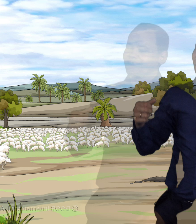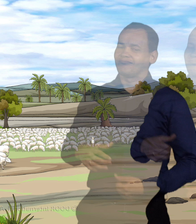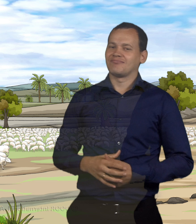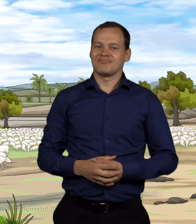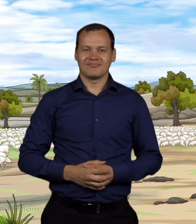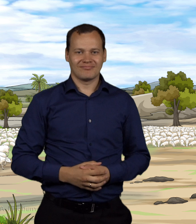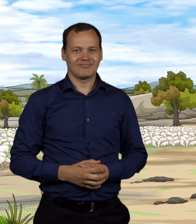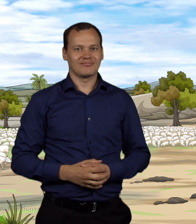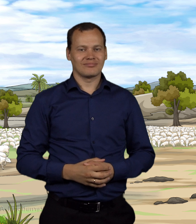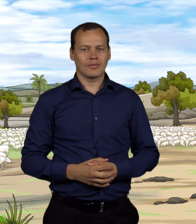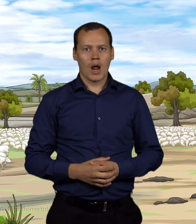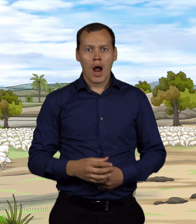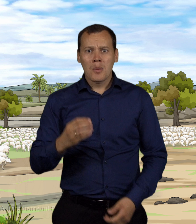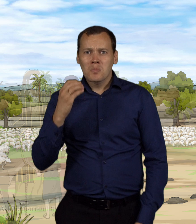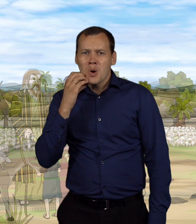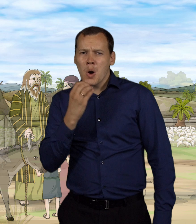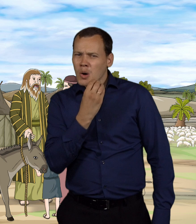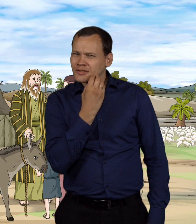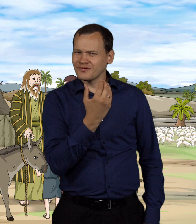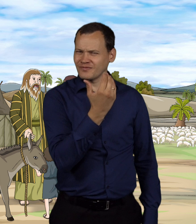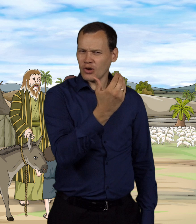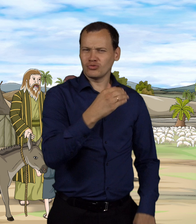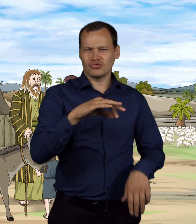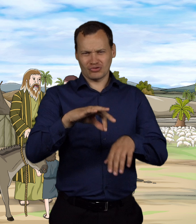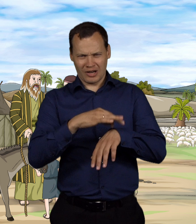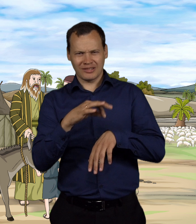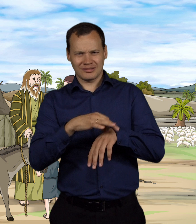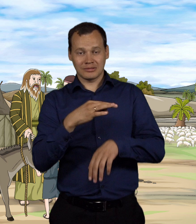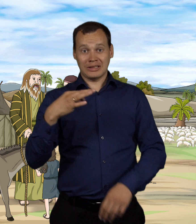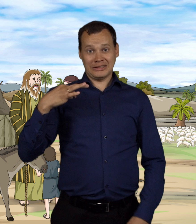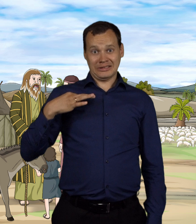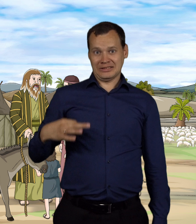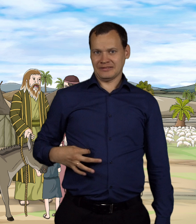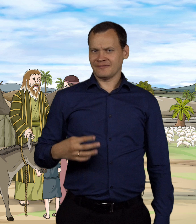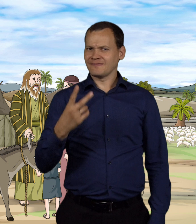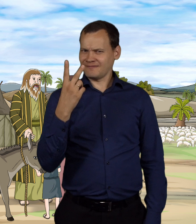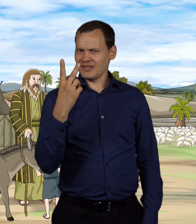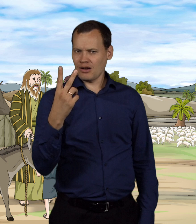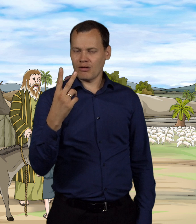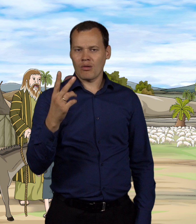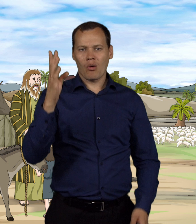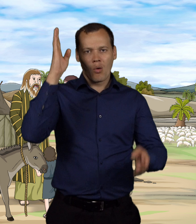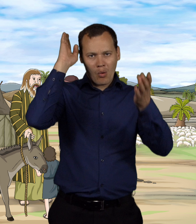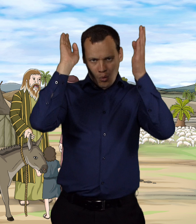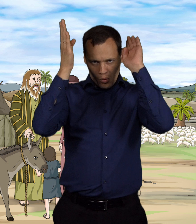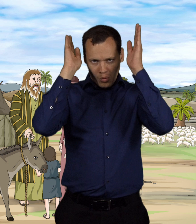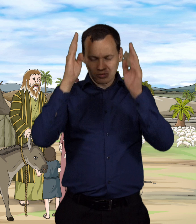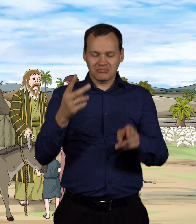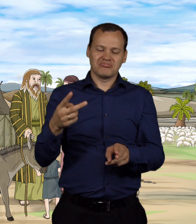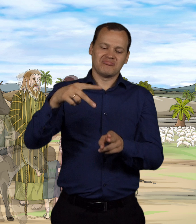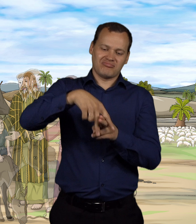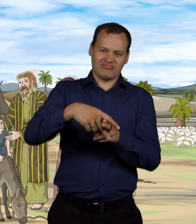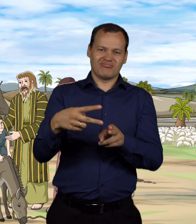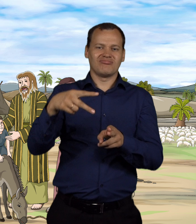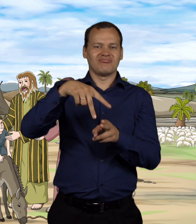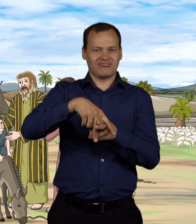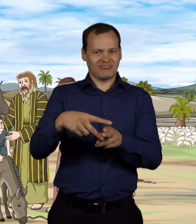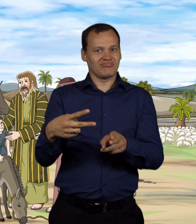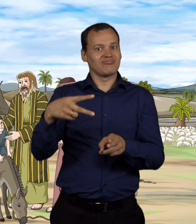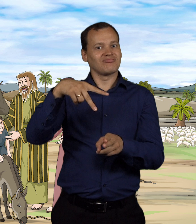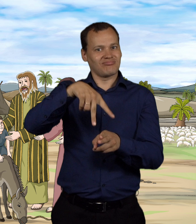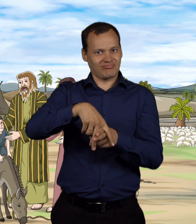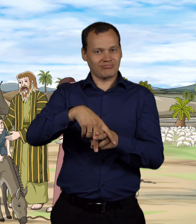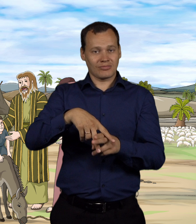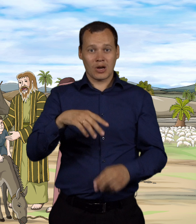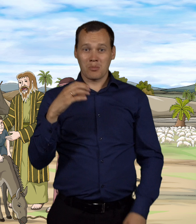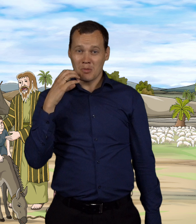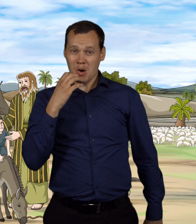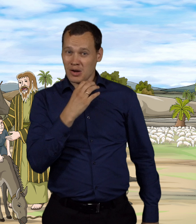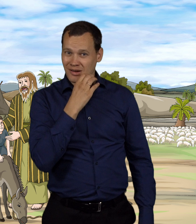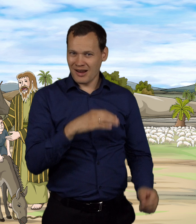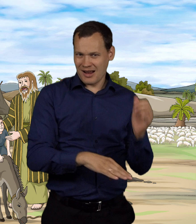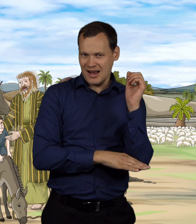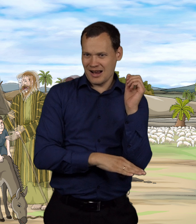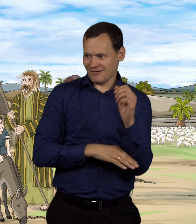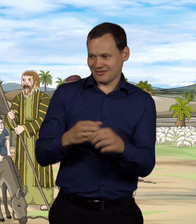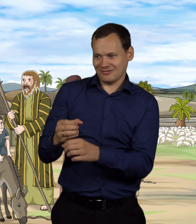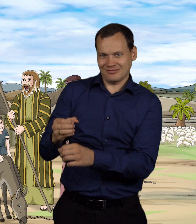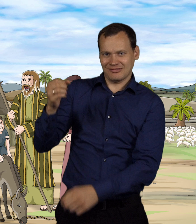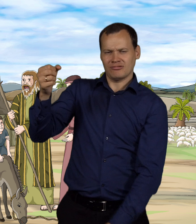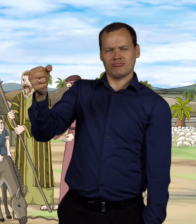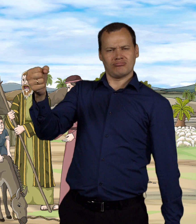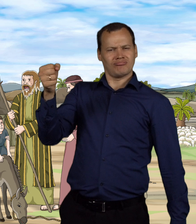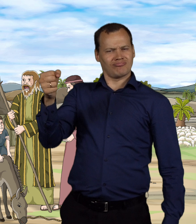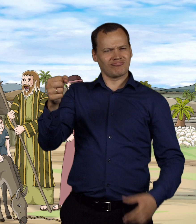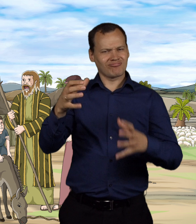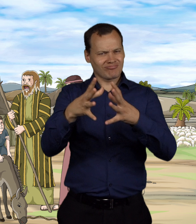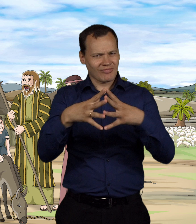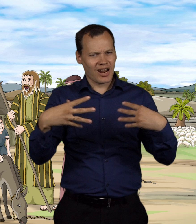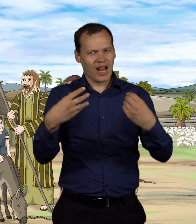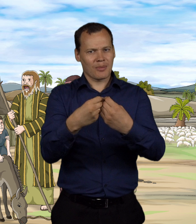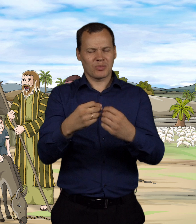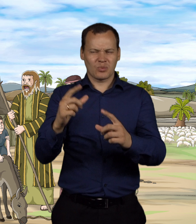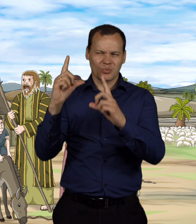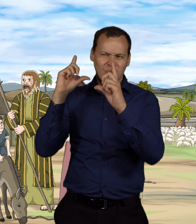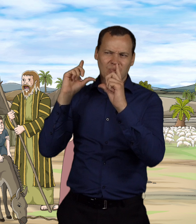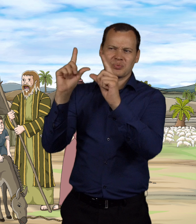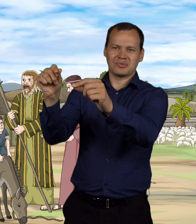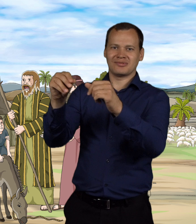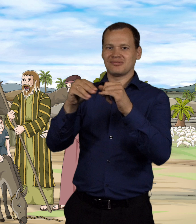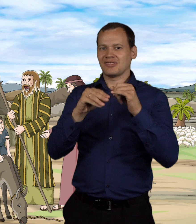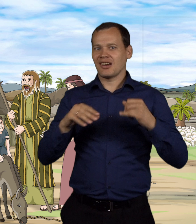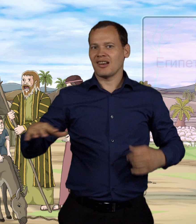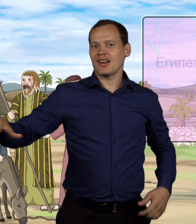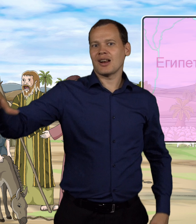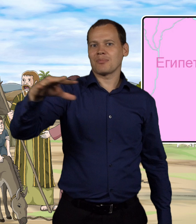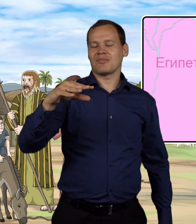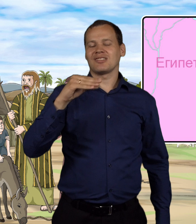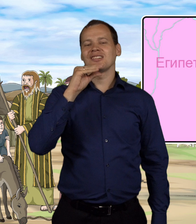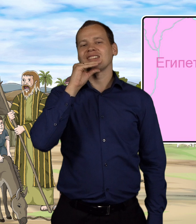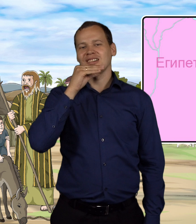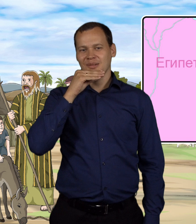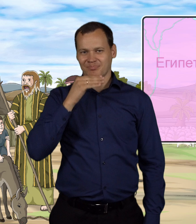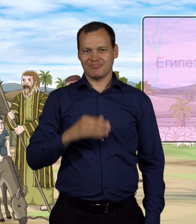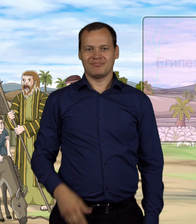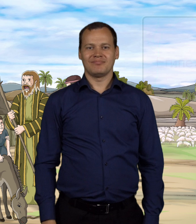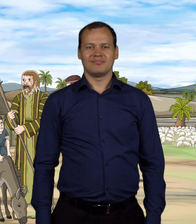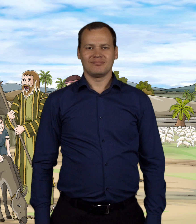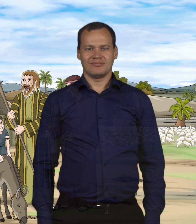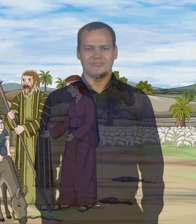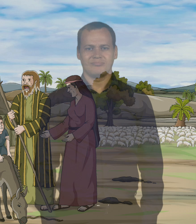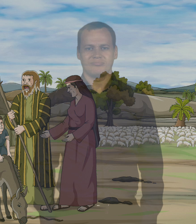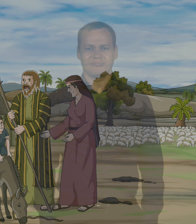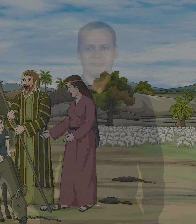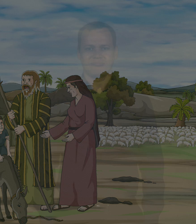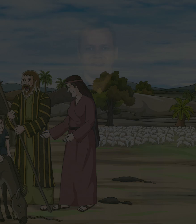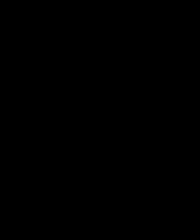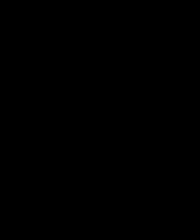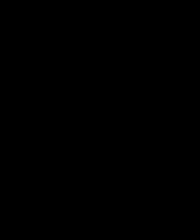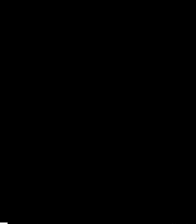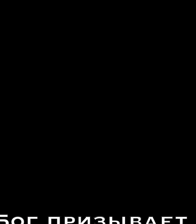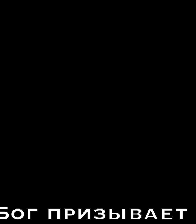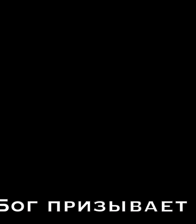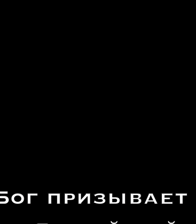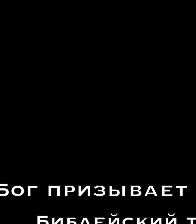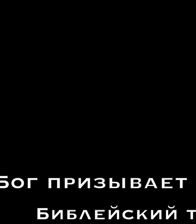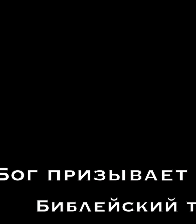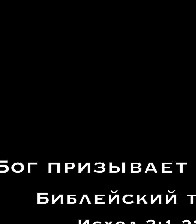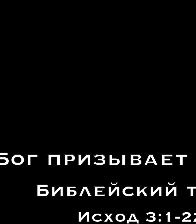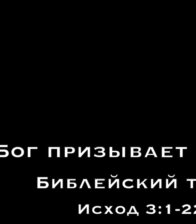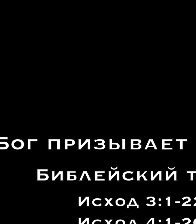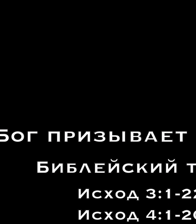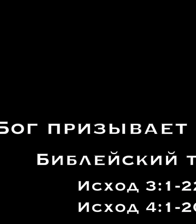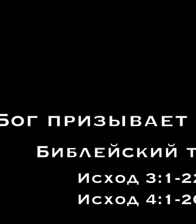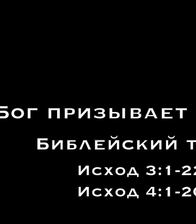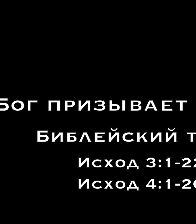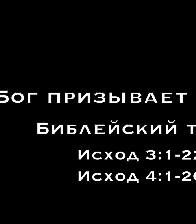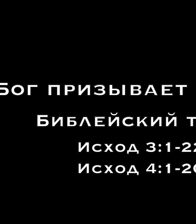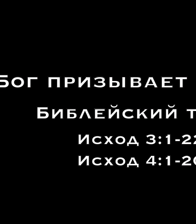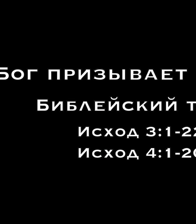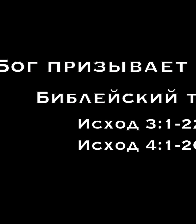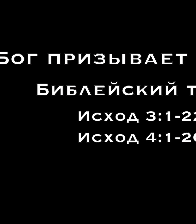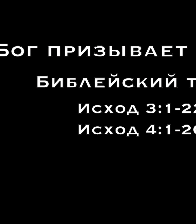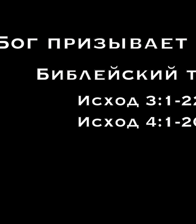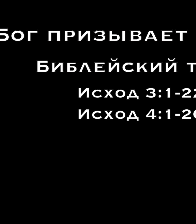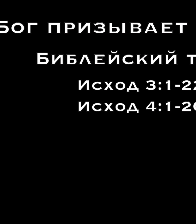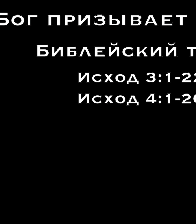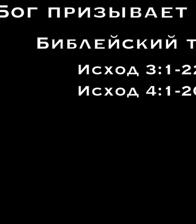So Moses took his wife and sons, put them on a donkey, and headed back to Egypt. And he took the staff of God in his hand.